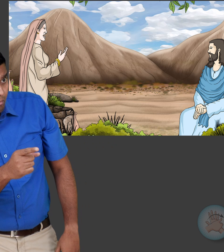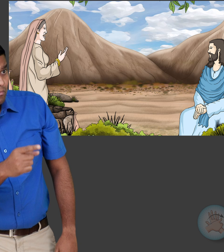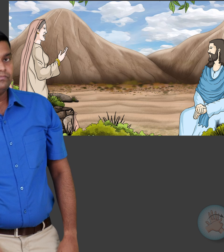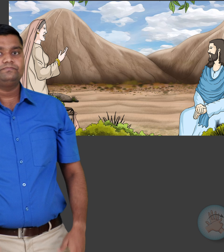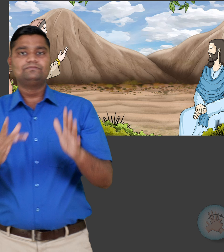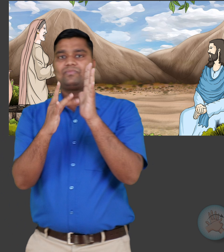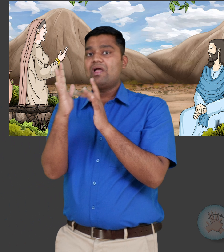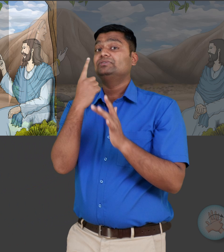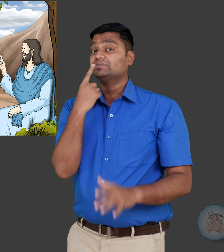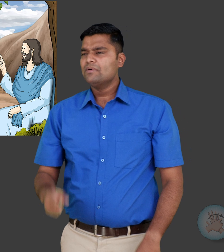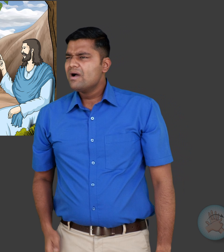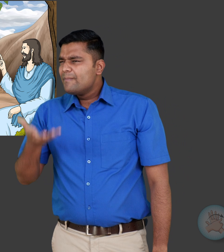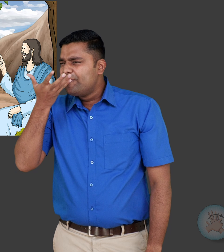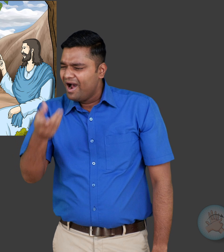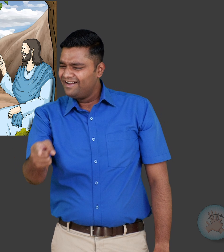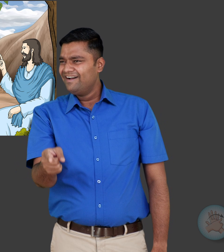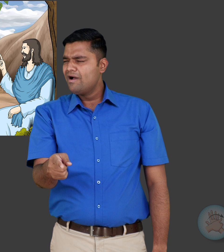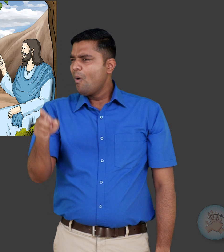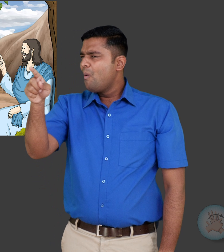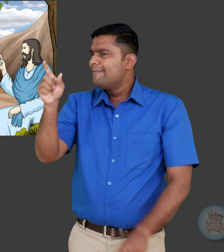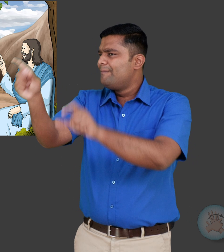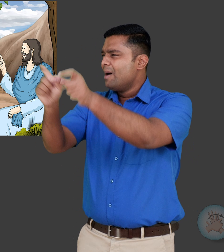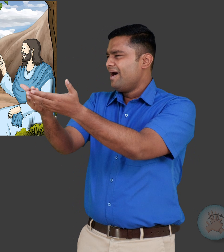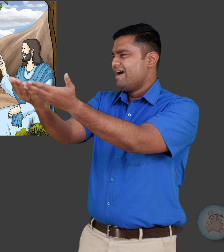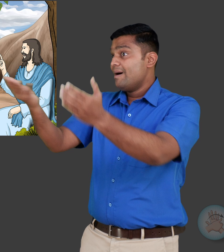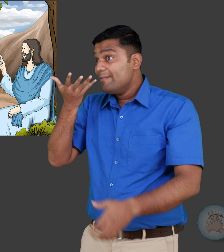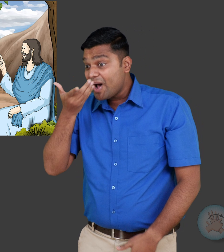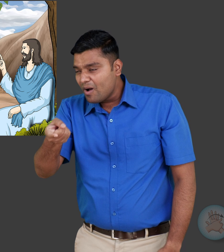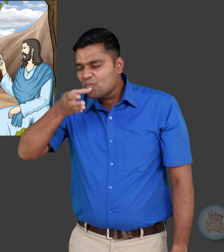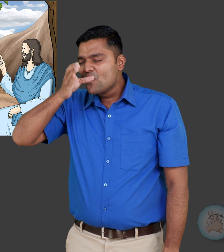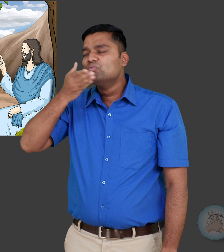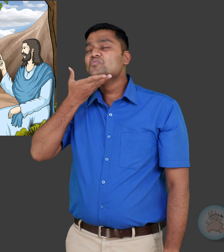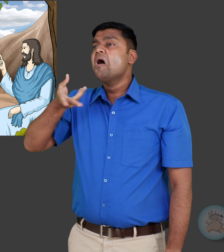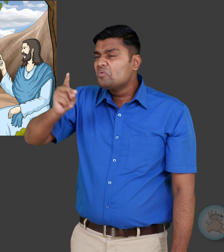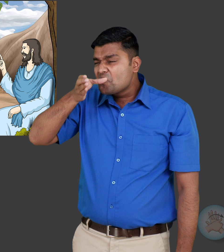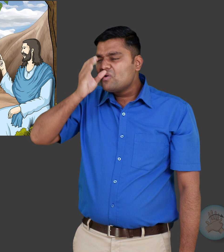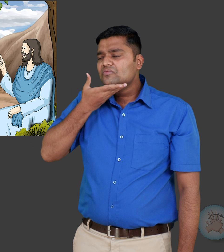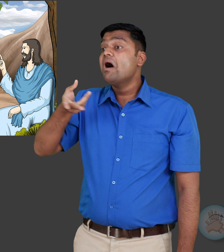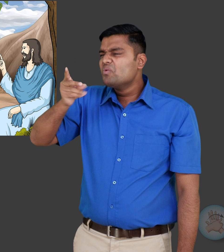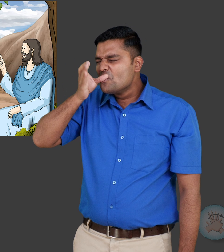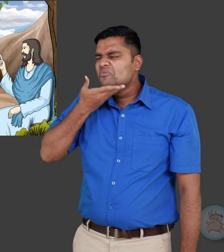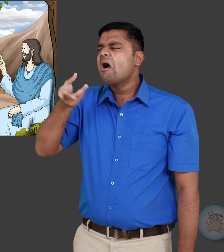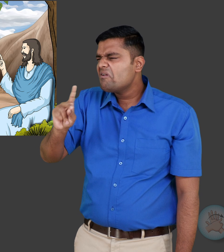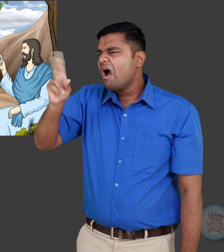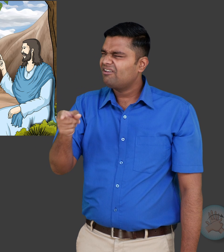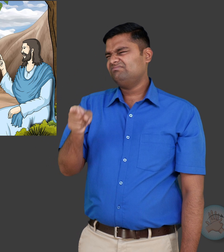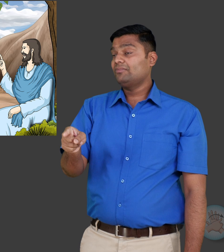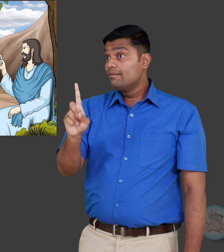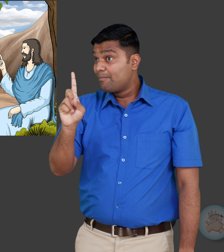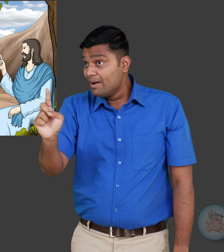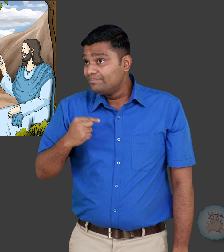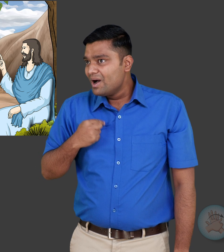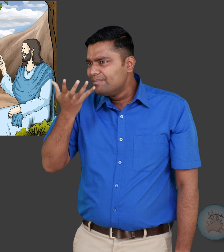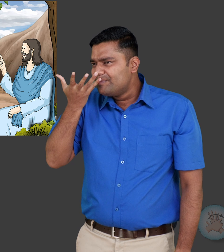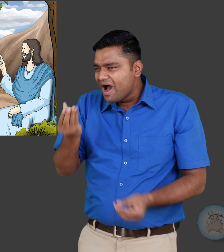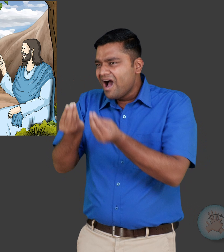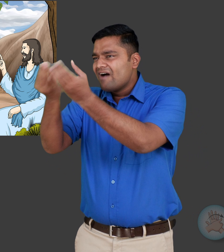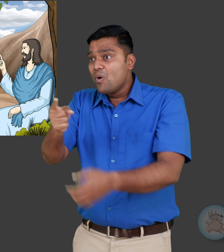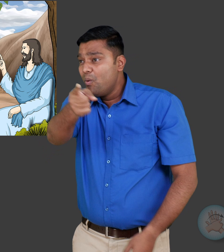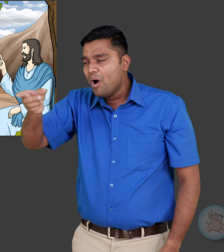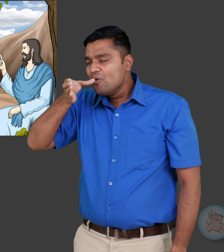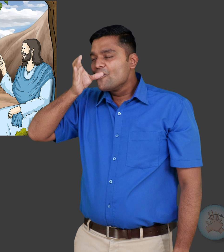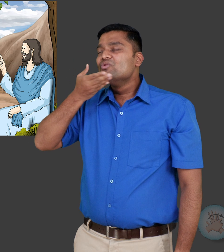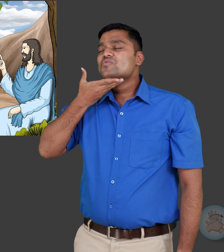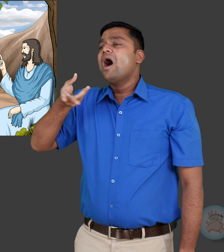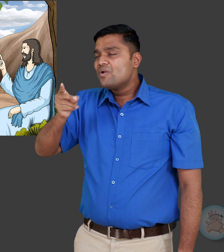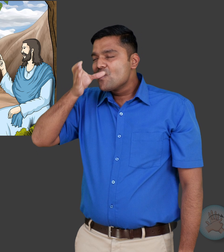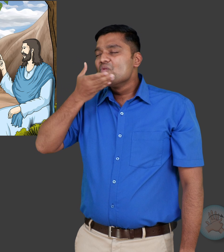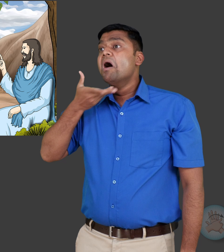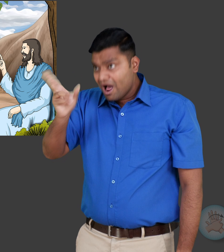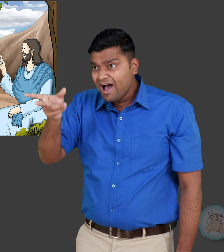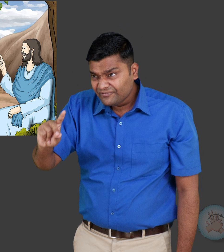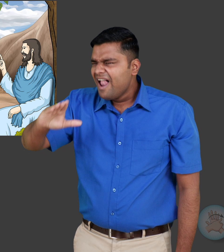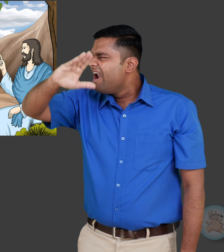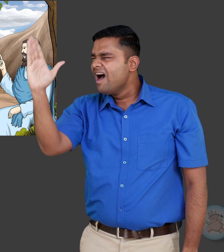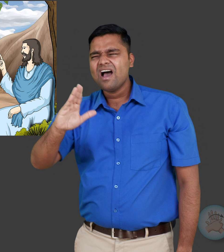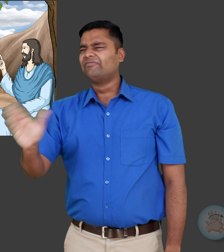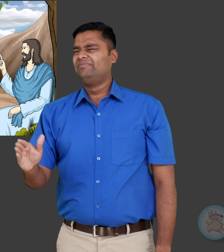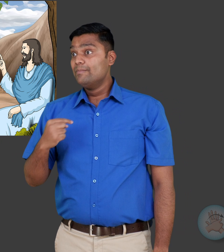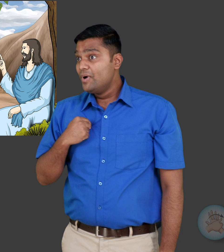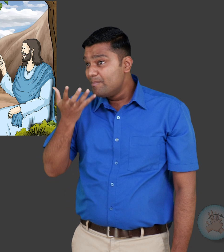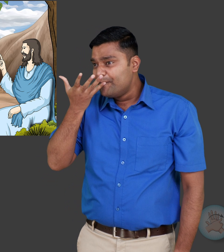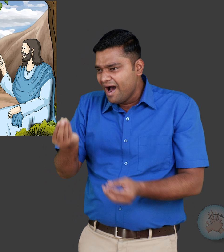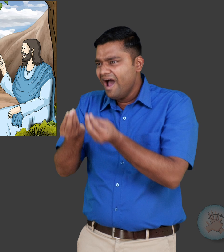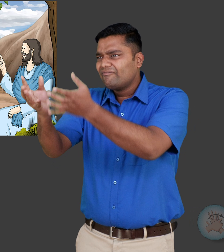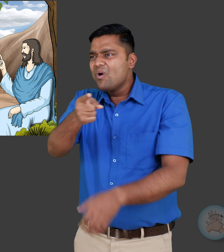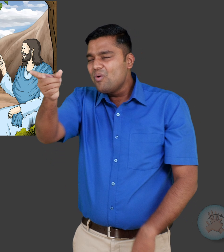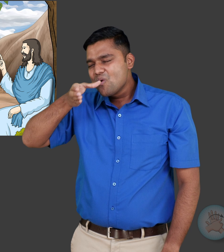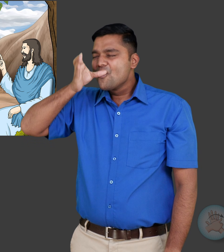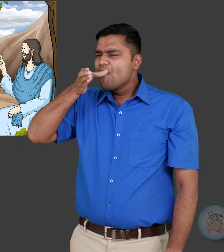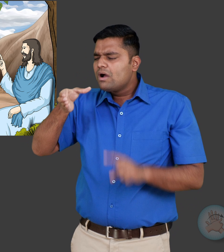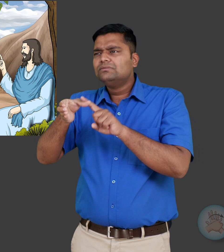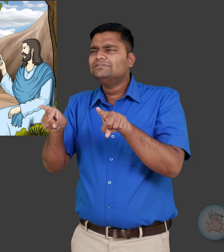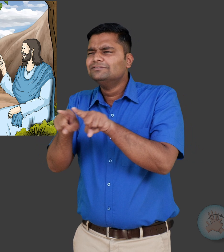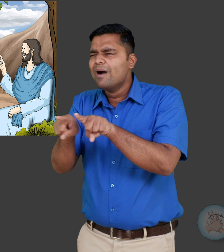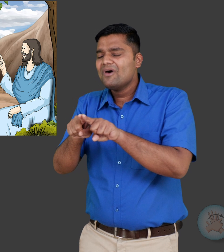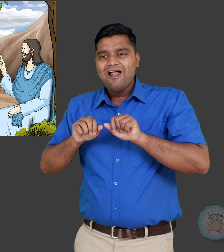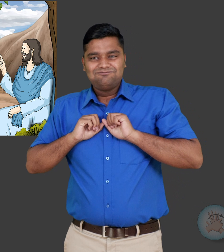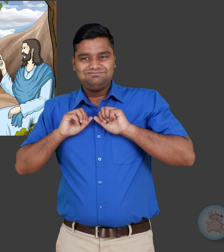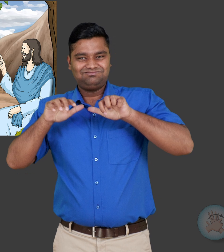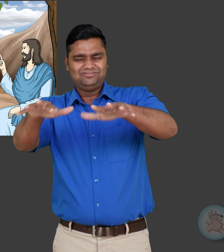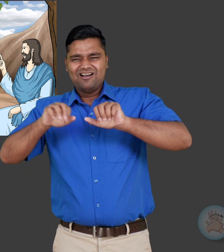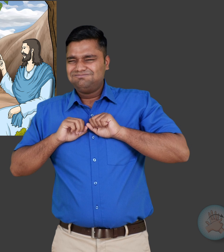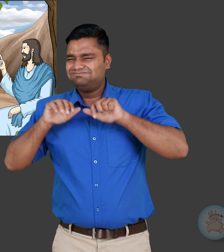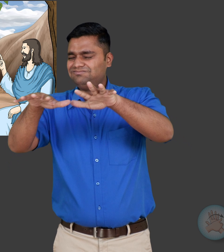Jesus said to her, “Everyone who drinks this water will be thirsty again. But whoever drinks the water I give him will never thirst.